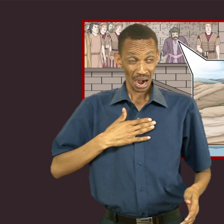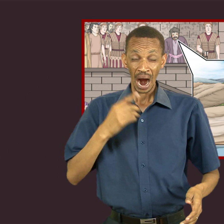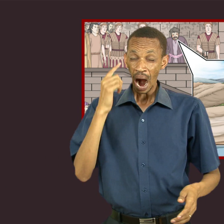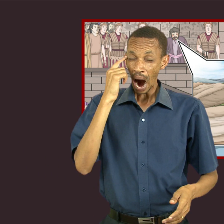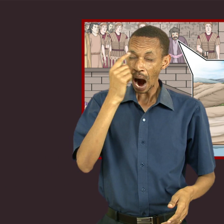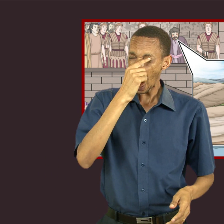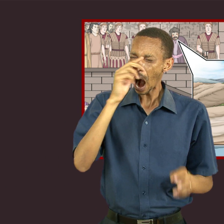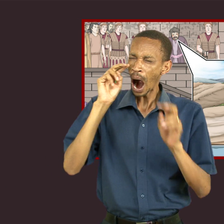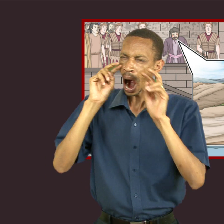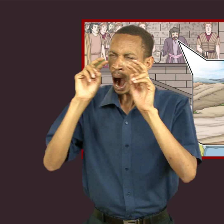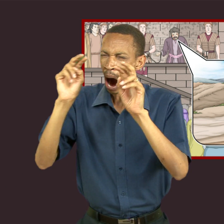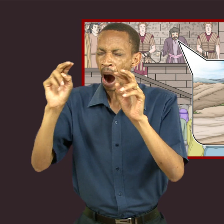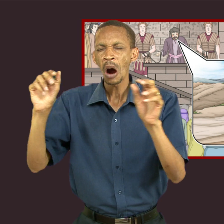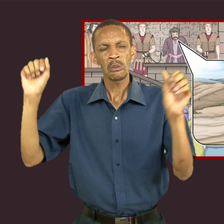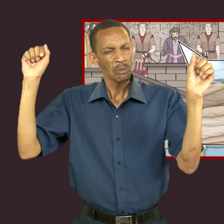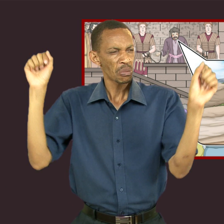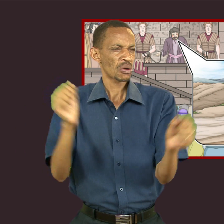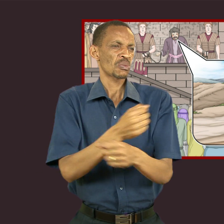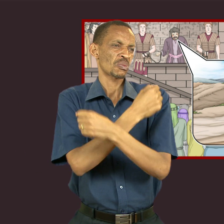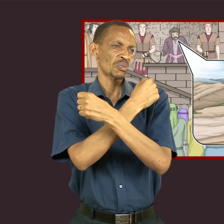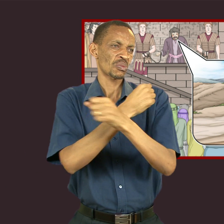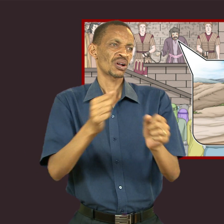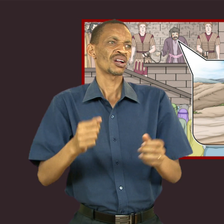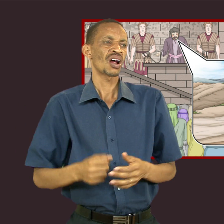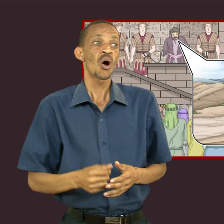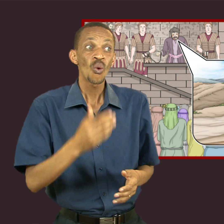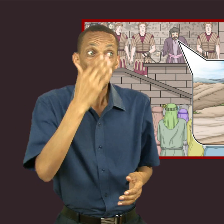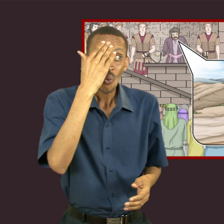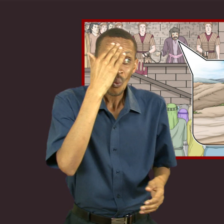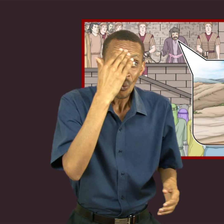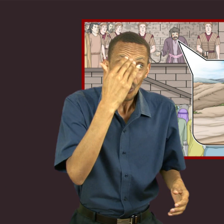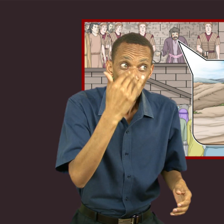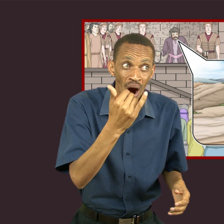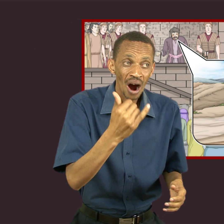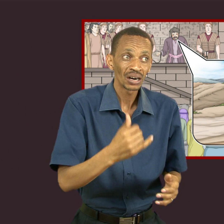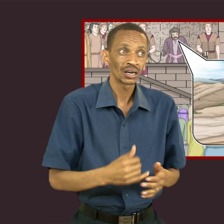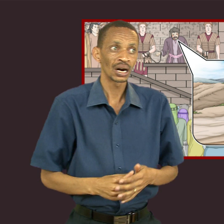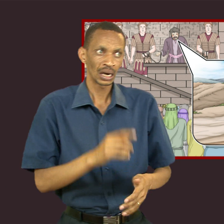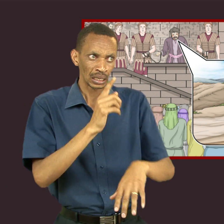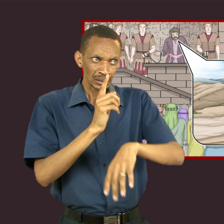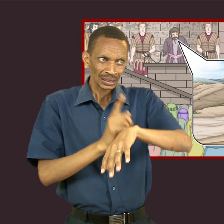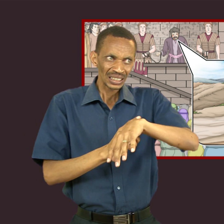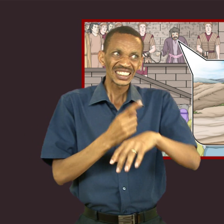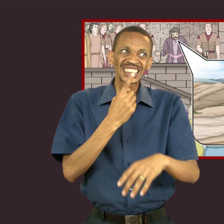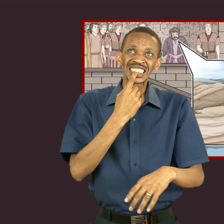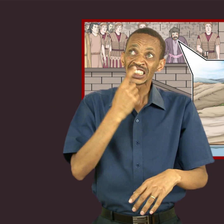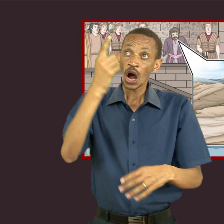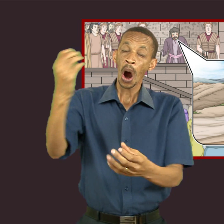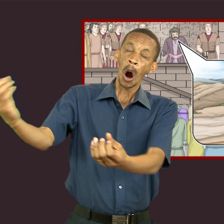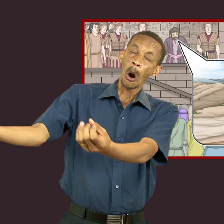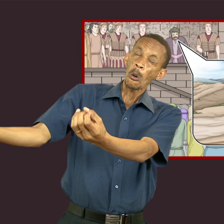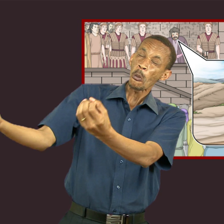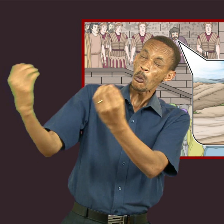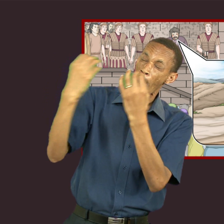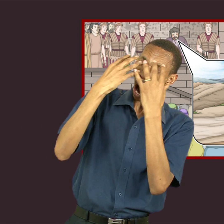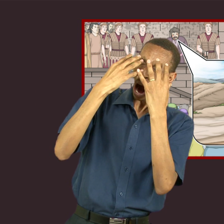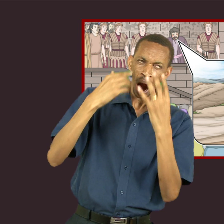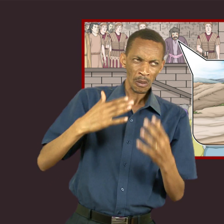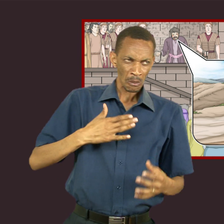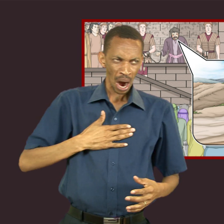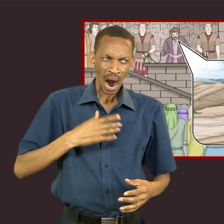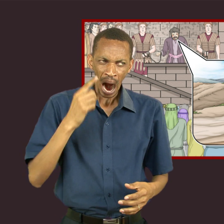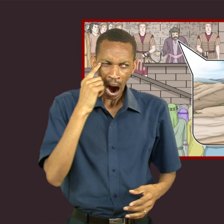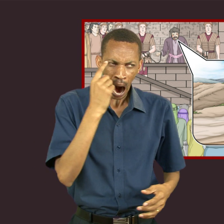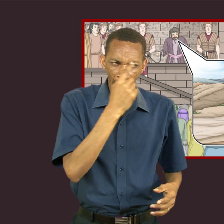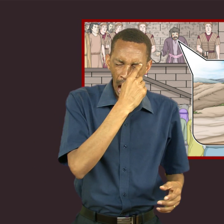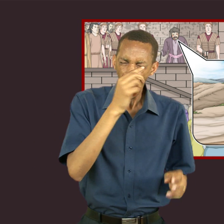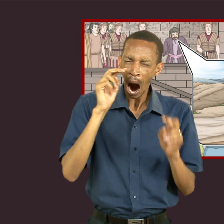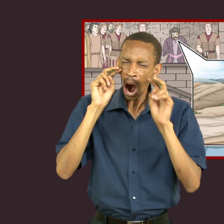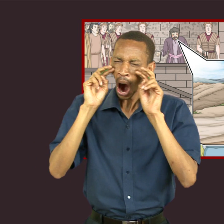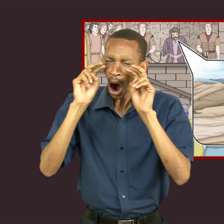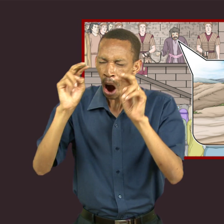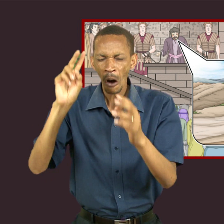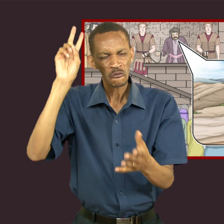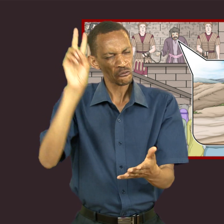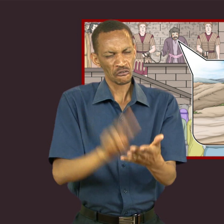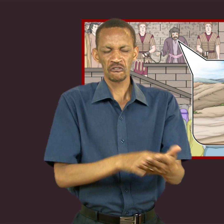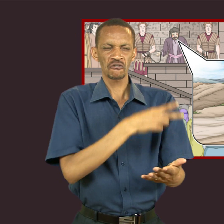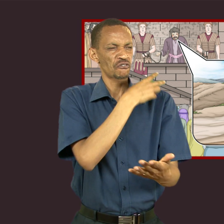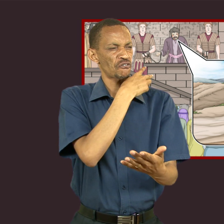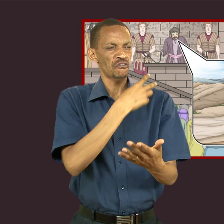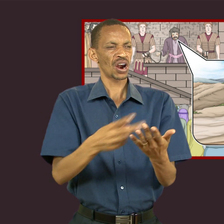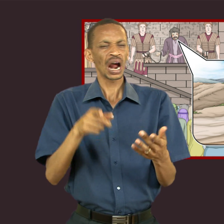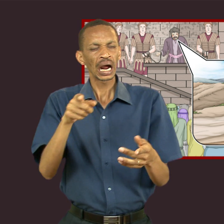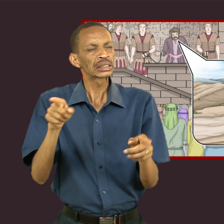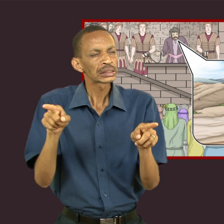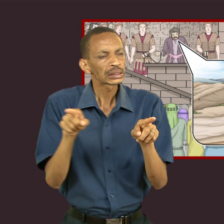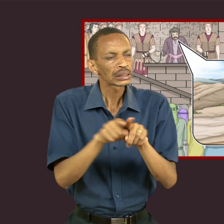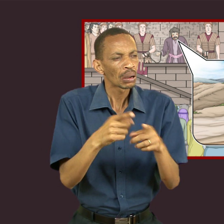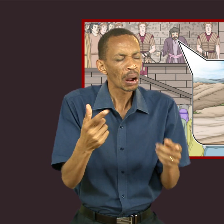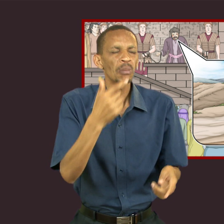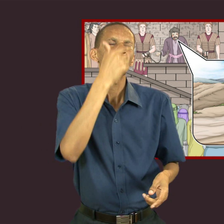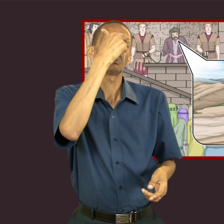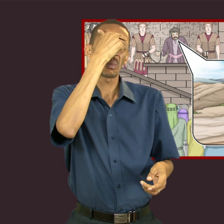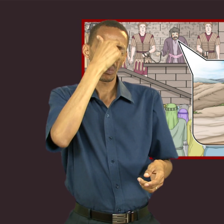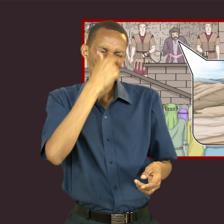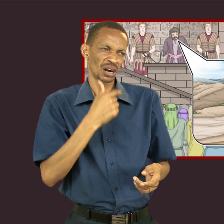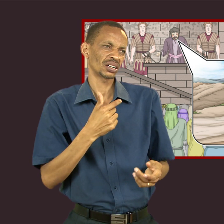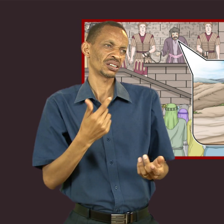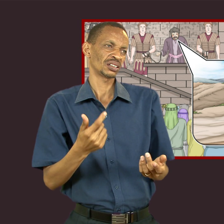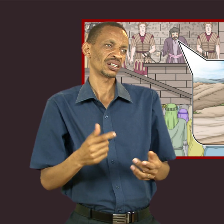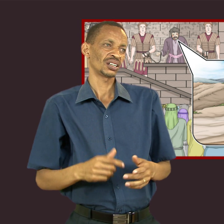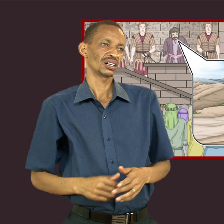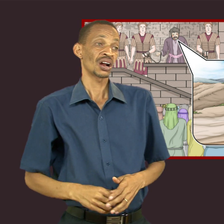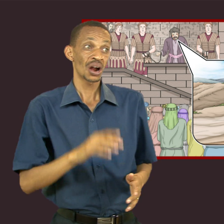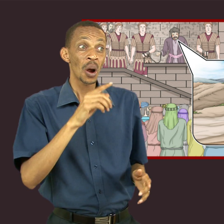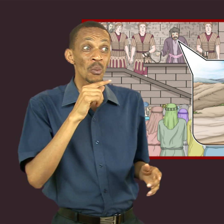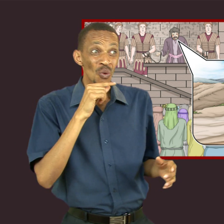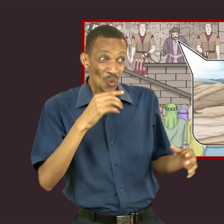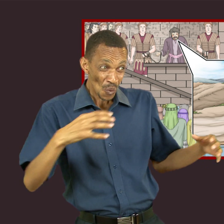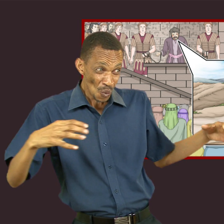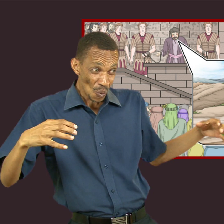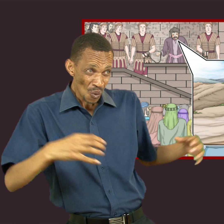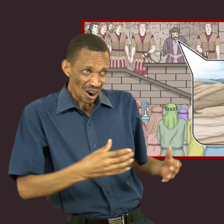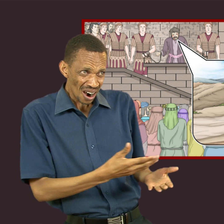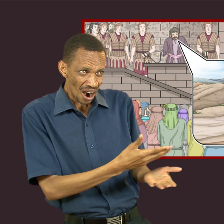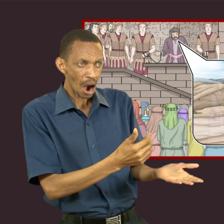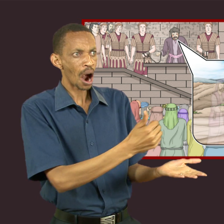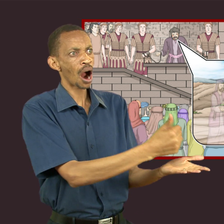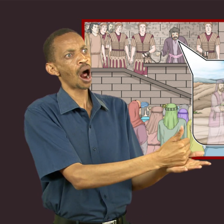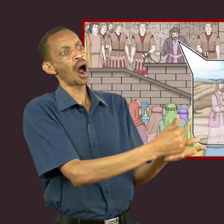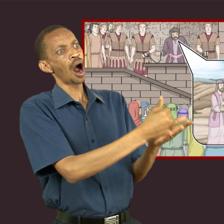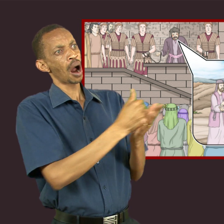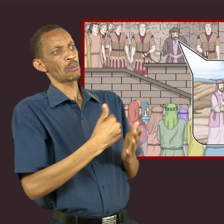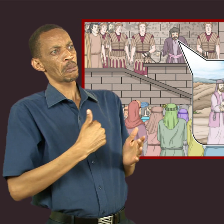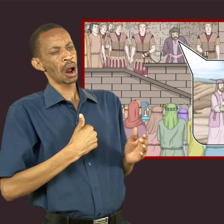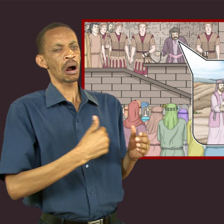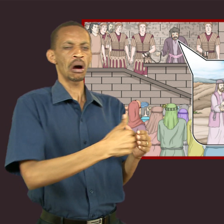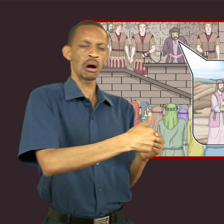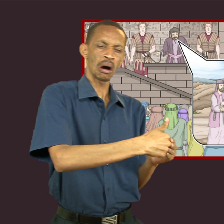‘There you will be told all that you have been appointed to do.’